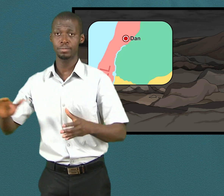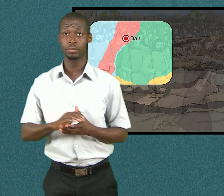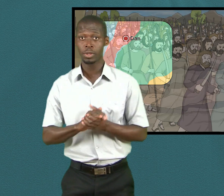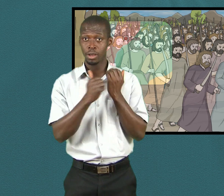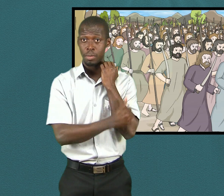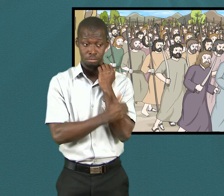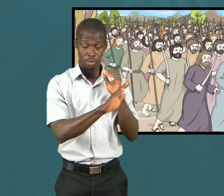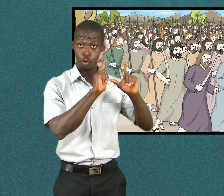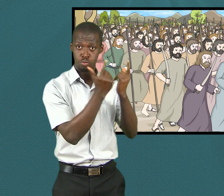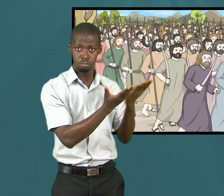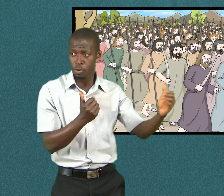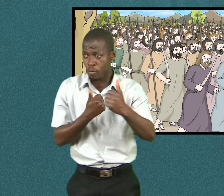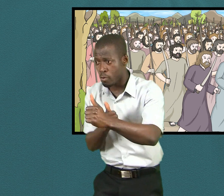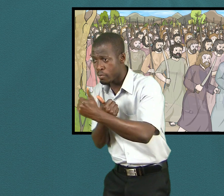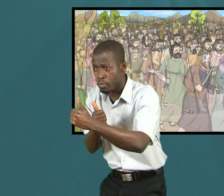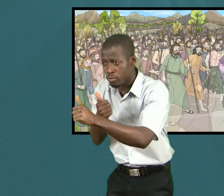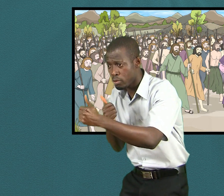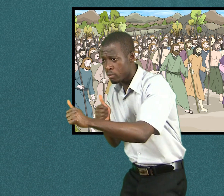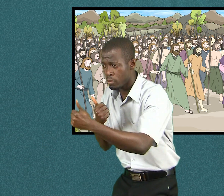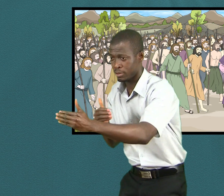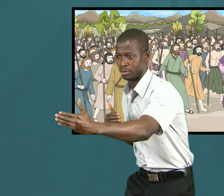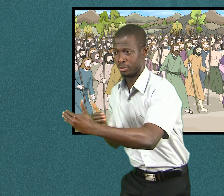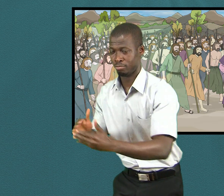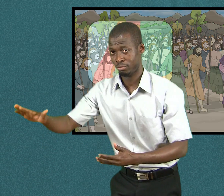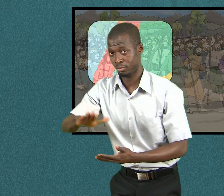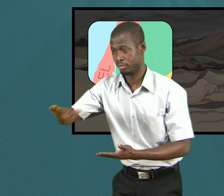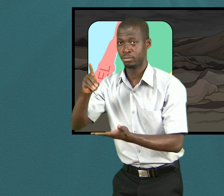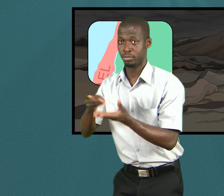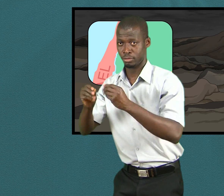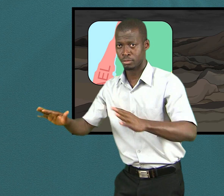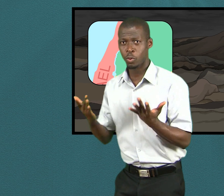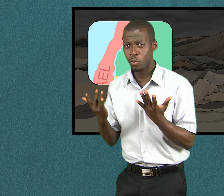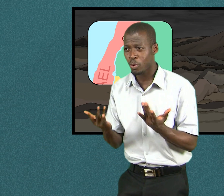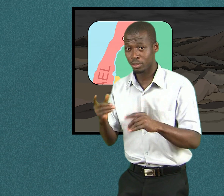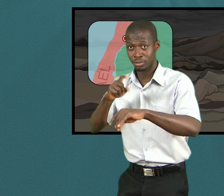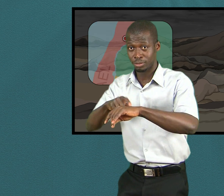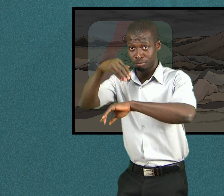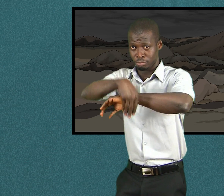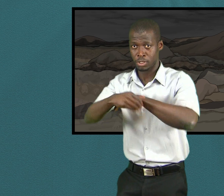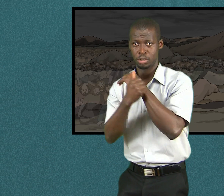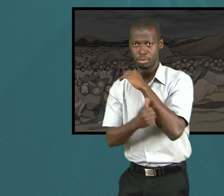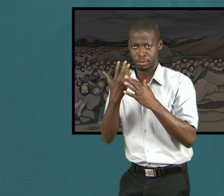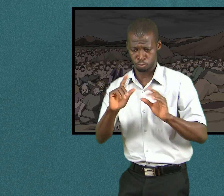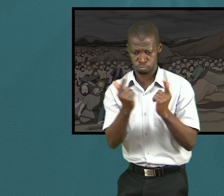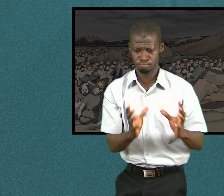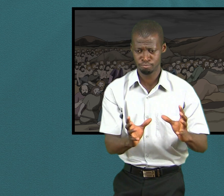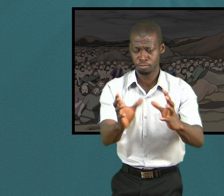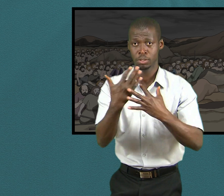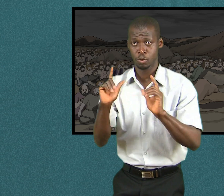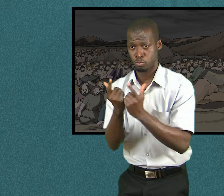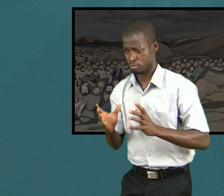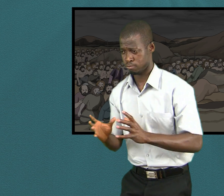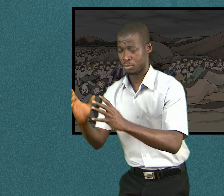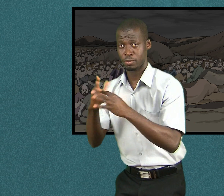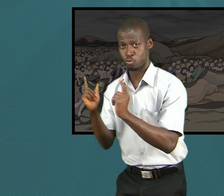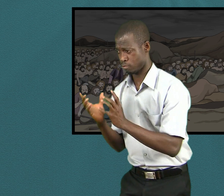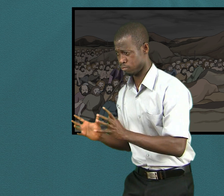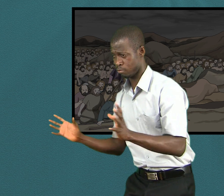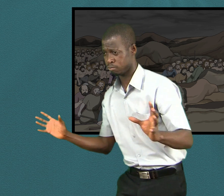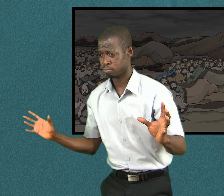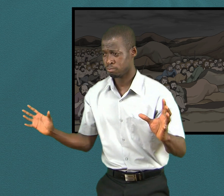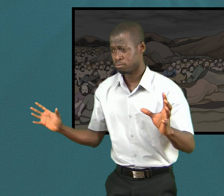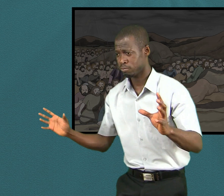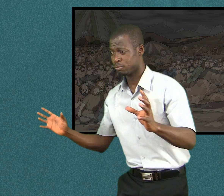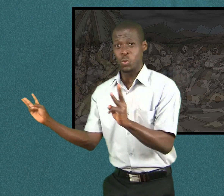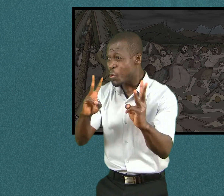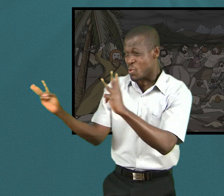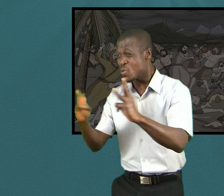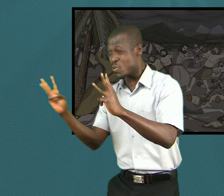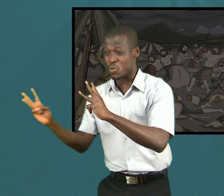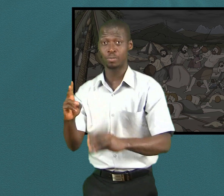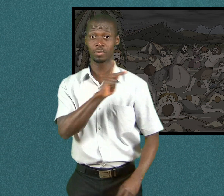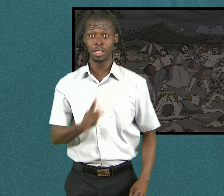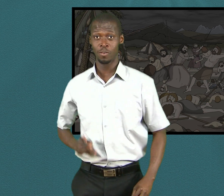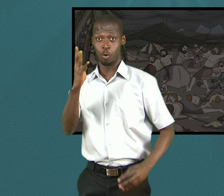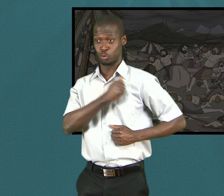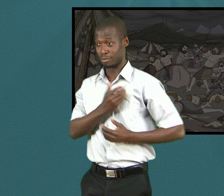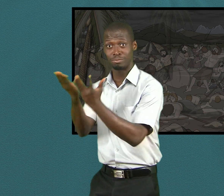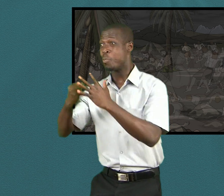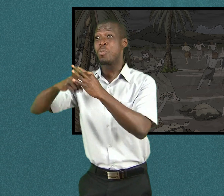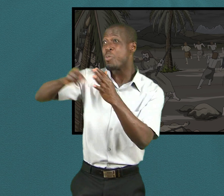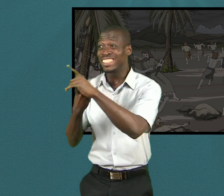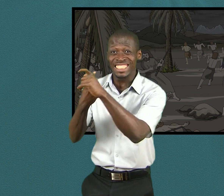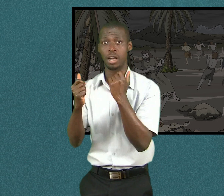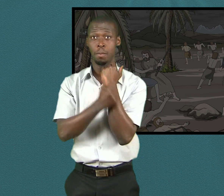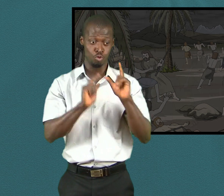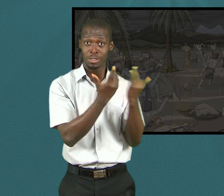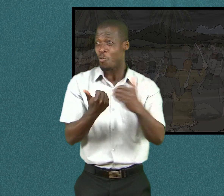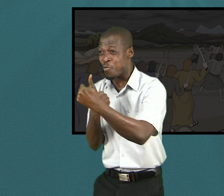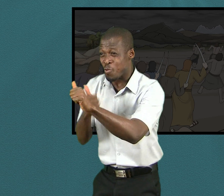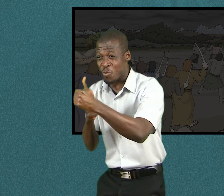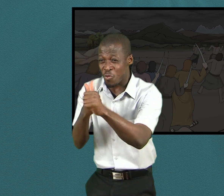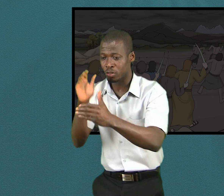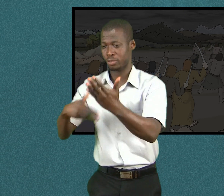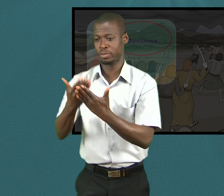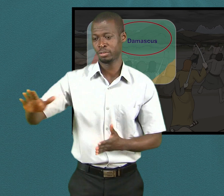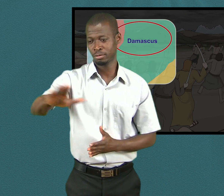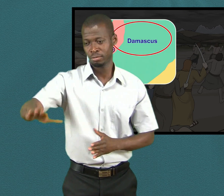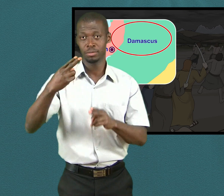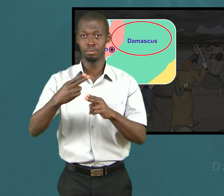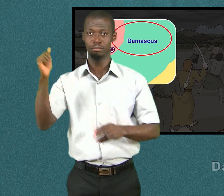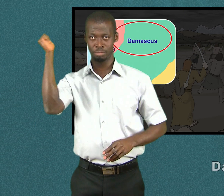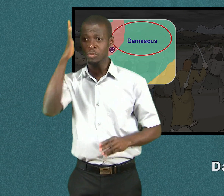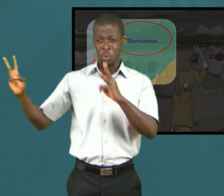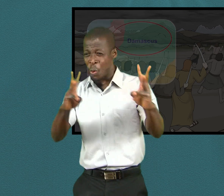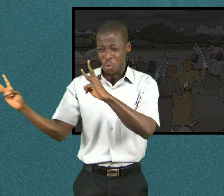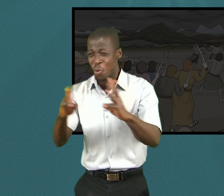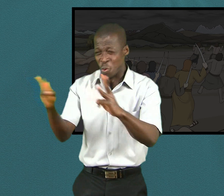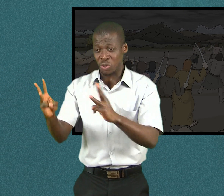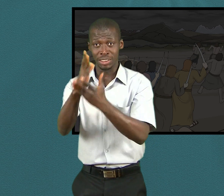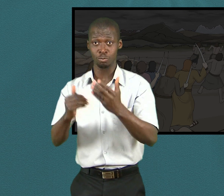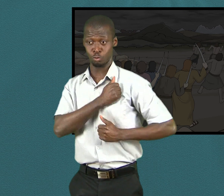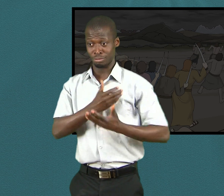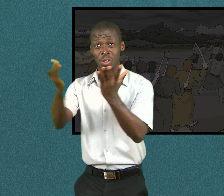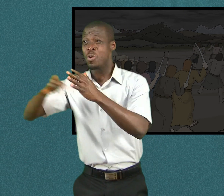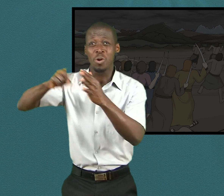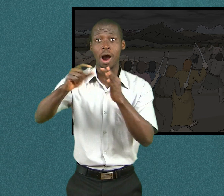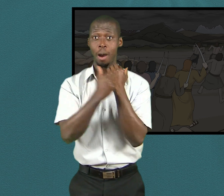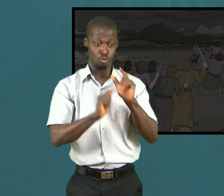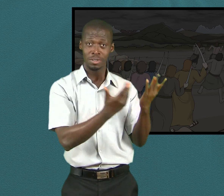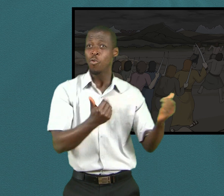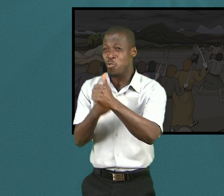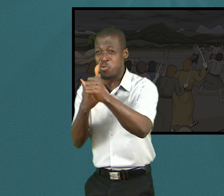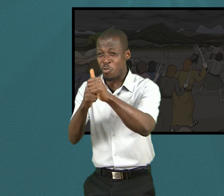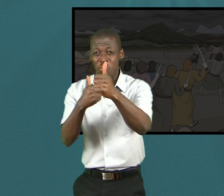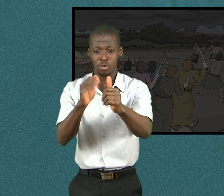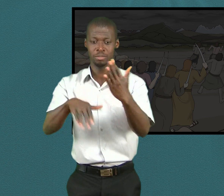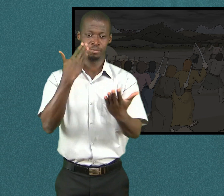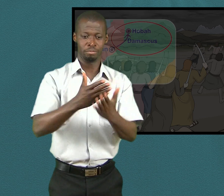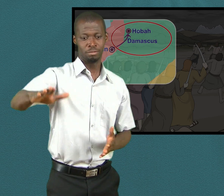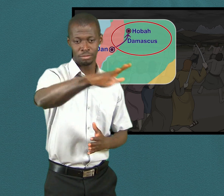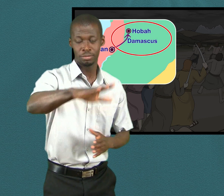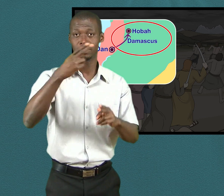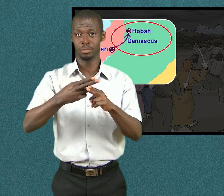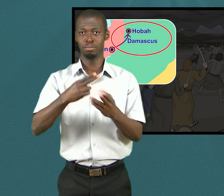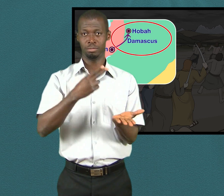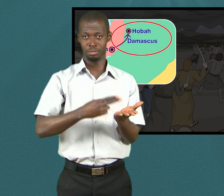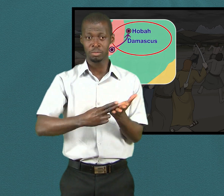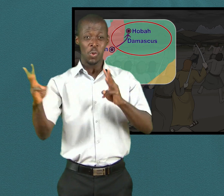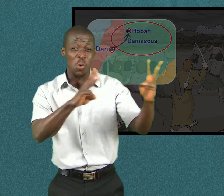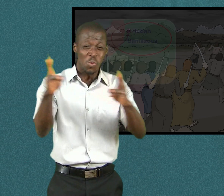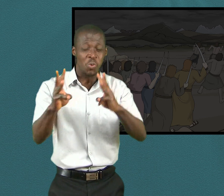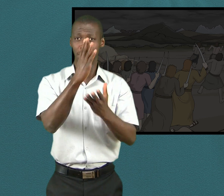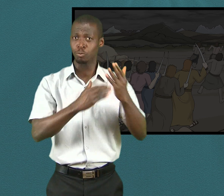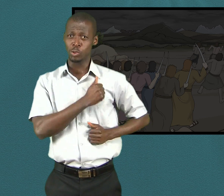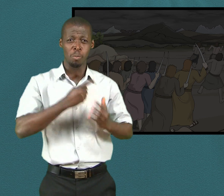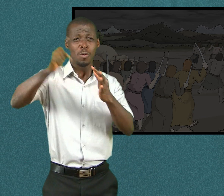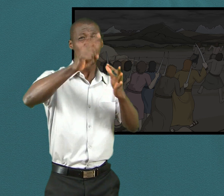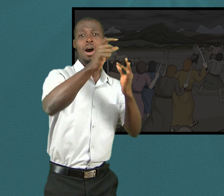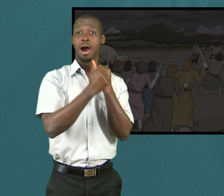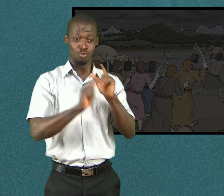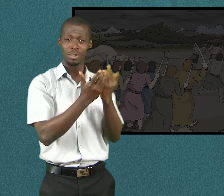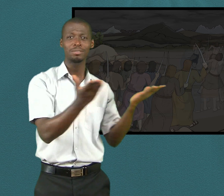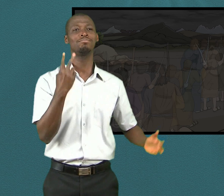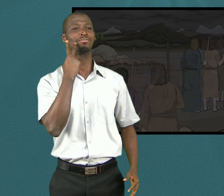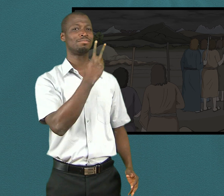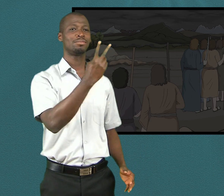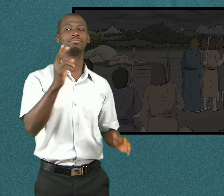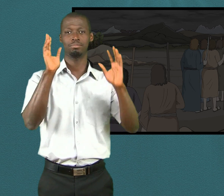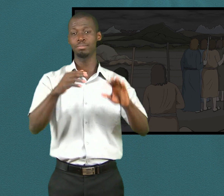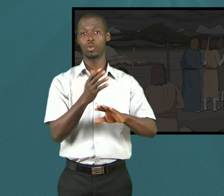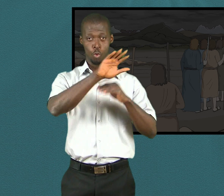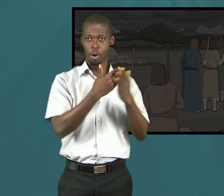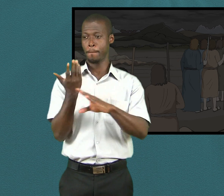During the night, Abram divided his forces and routed Chedorlaomer’s army, pursuing them as far as Hobah, north of Damascus.